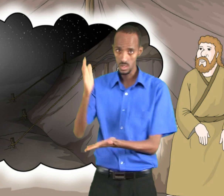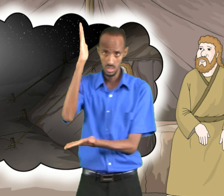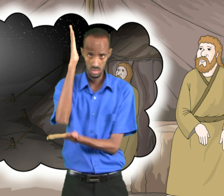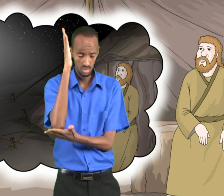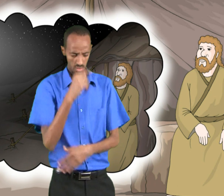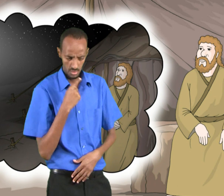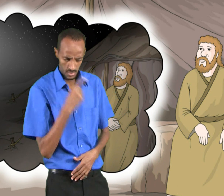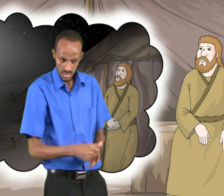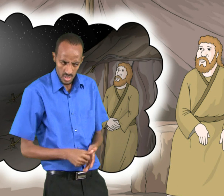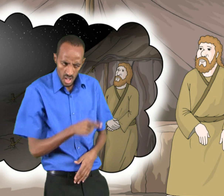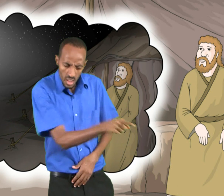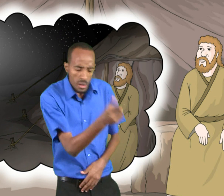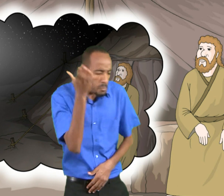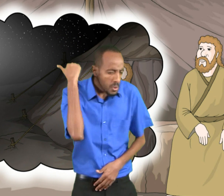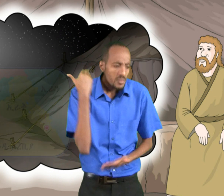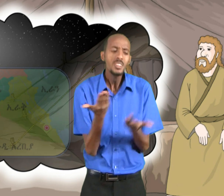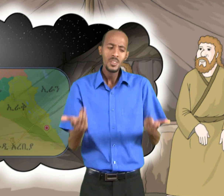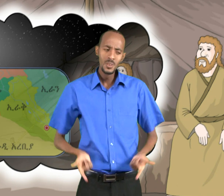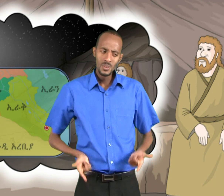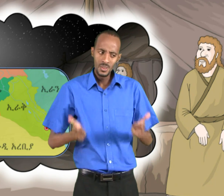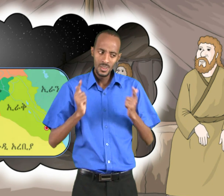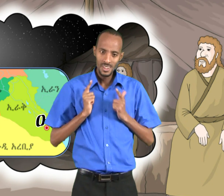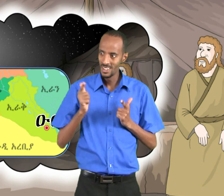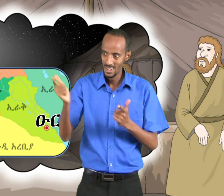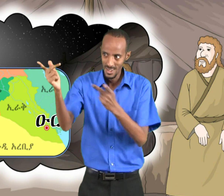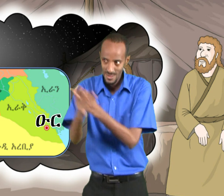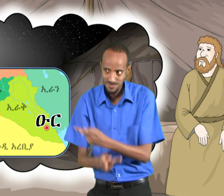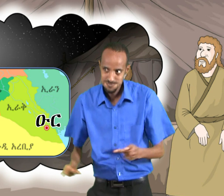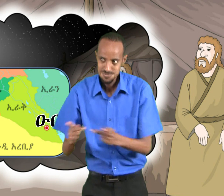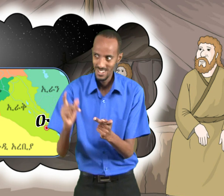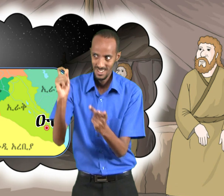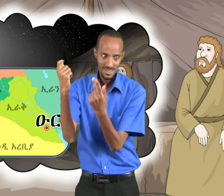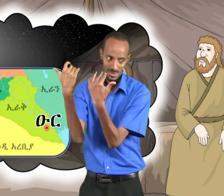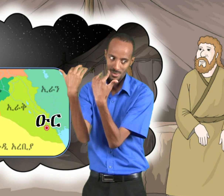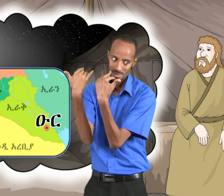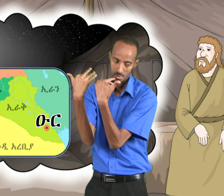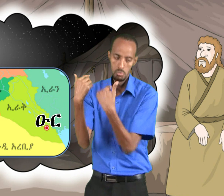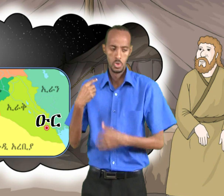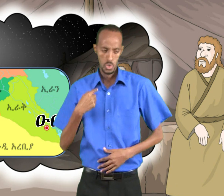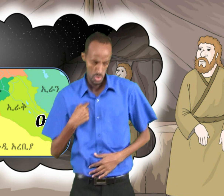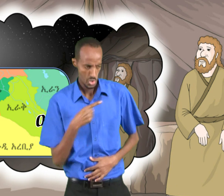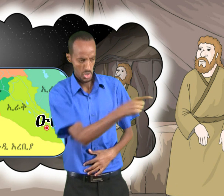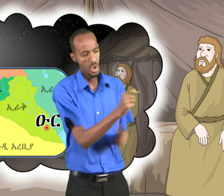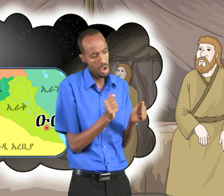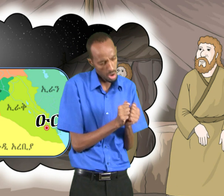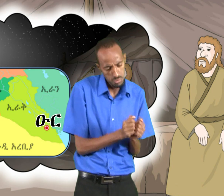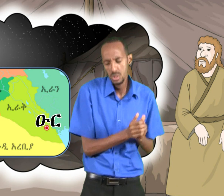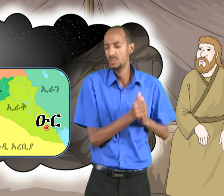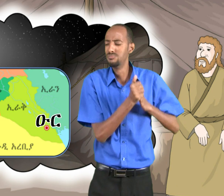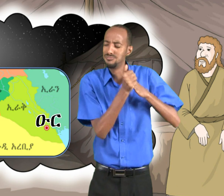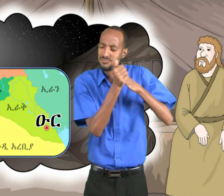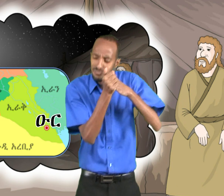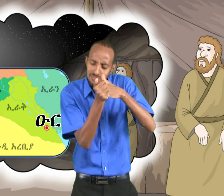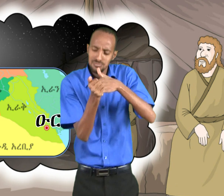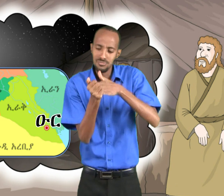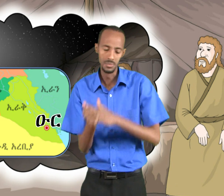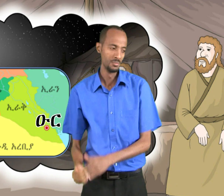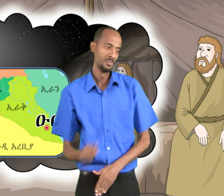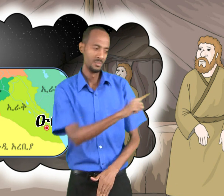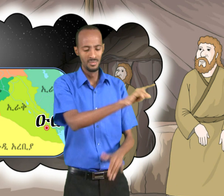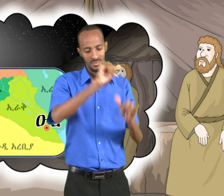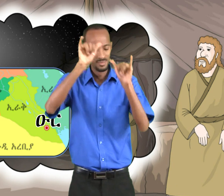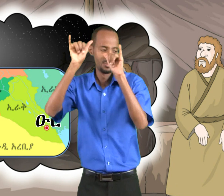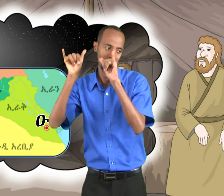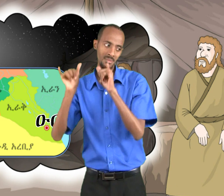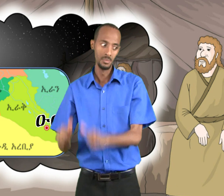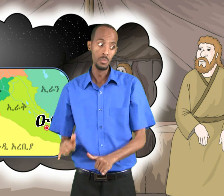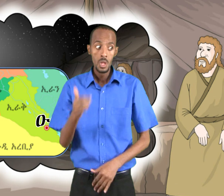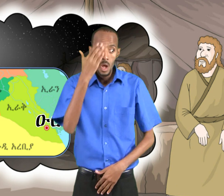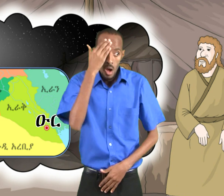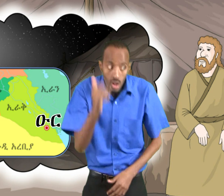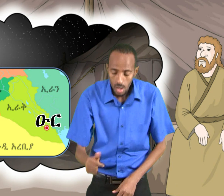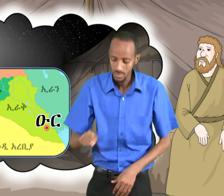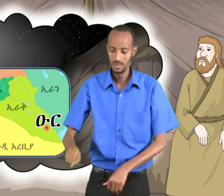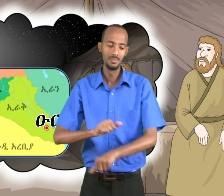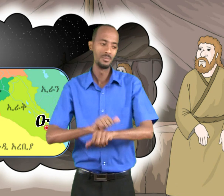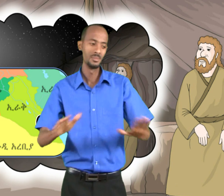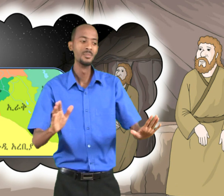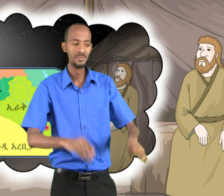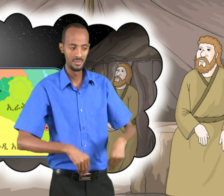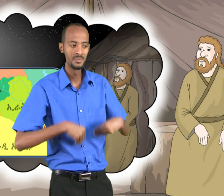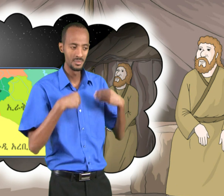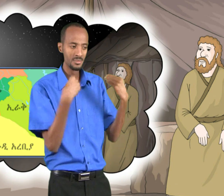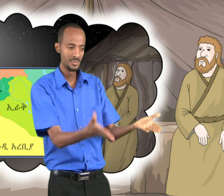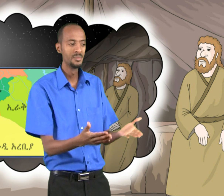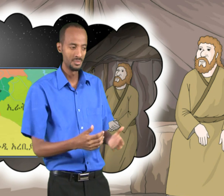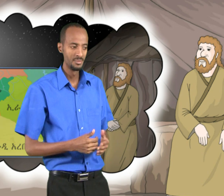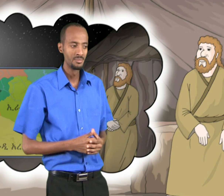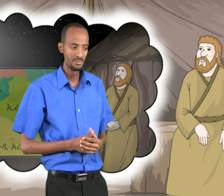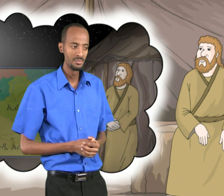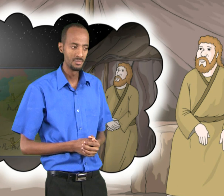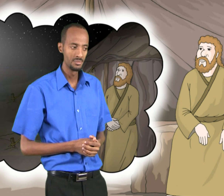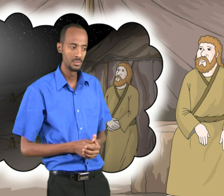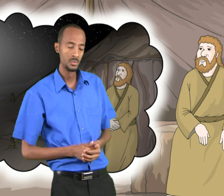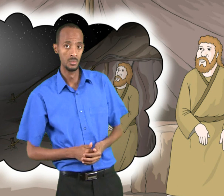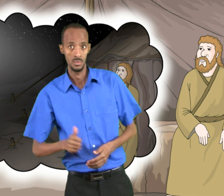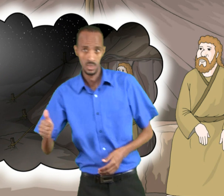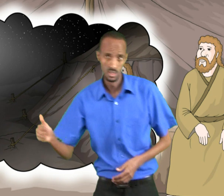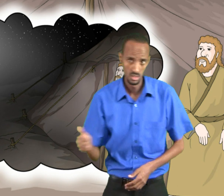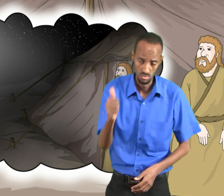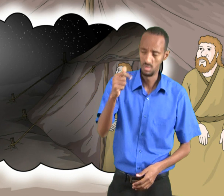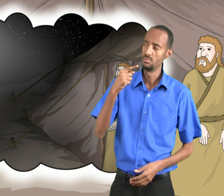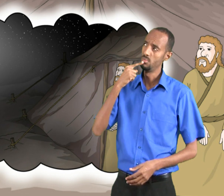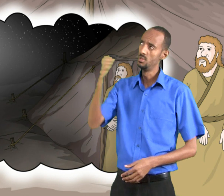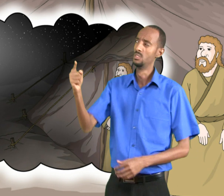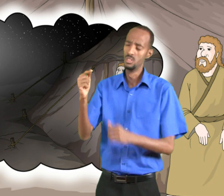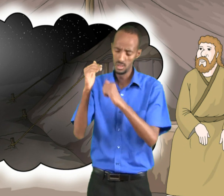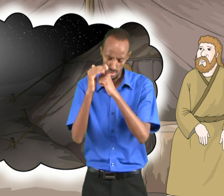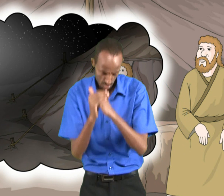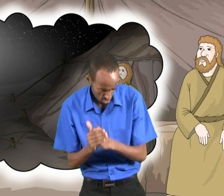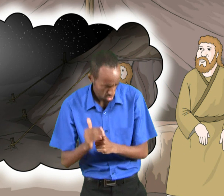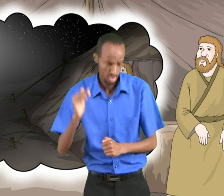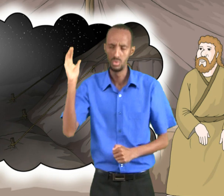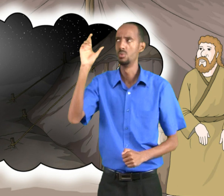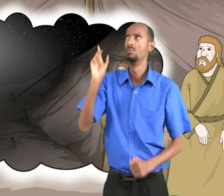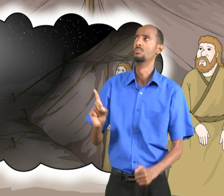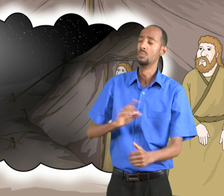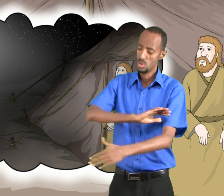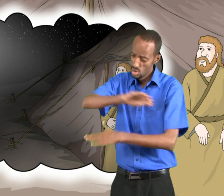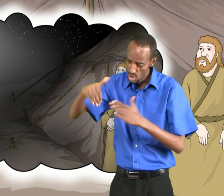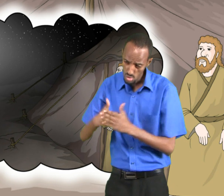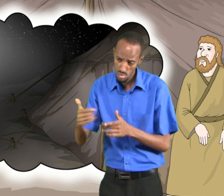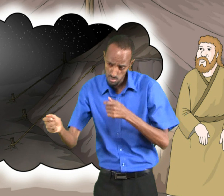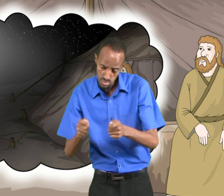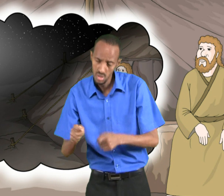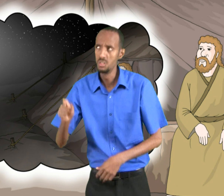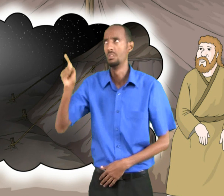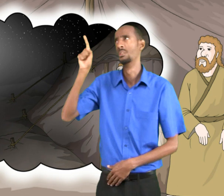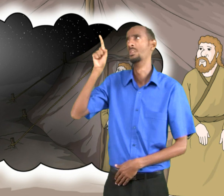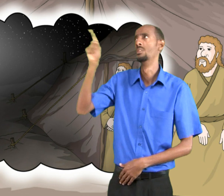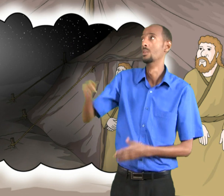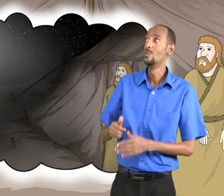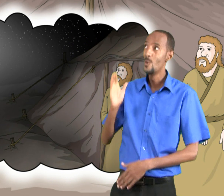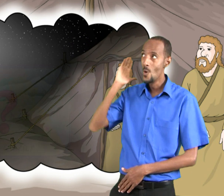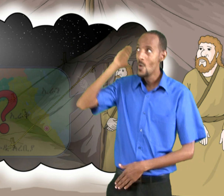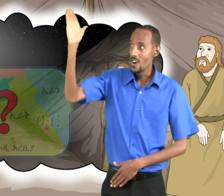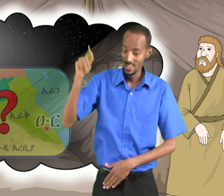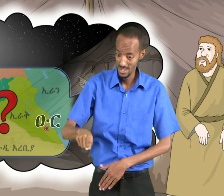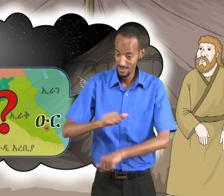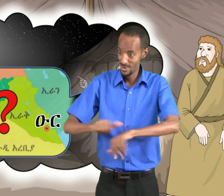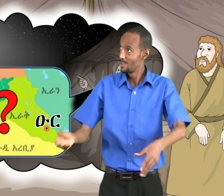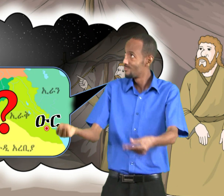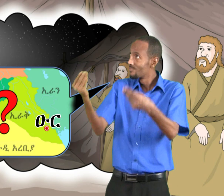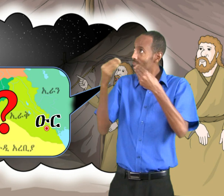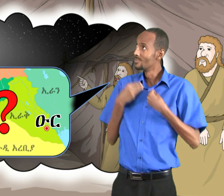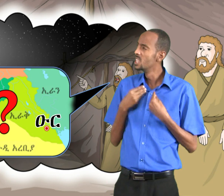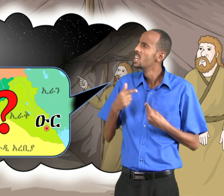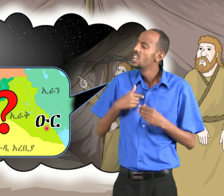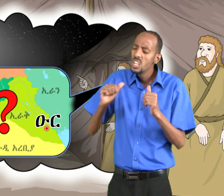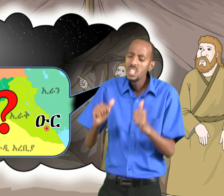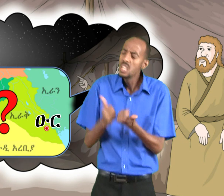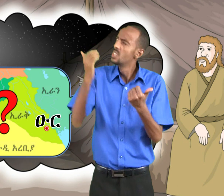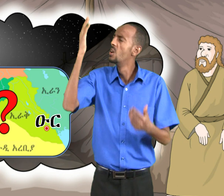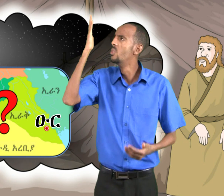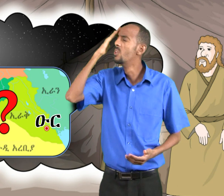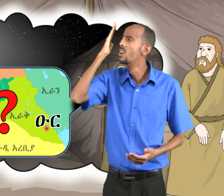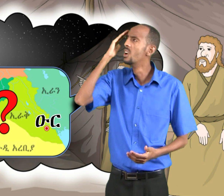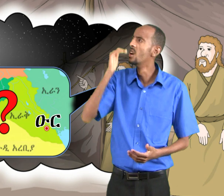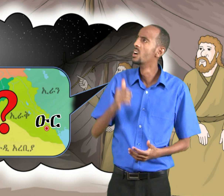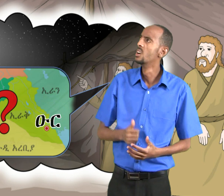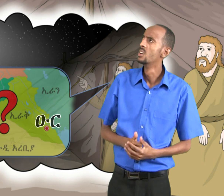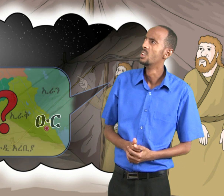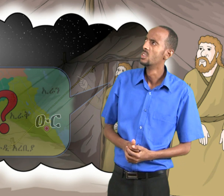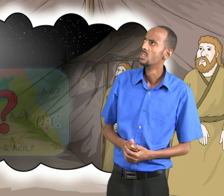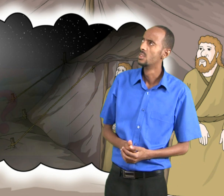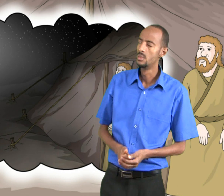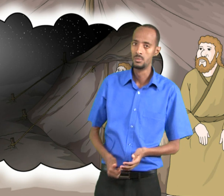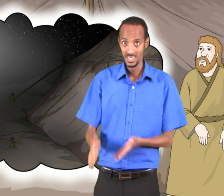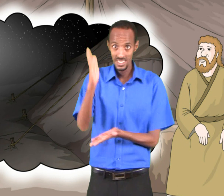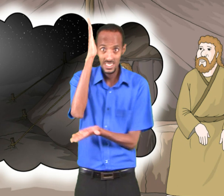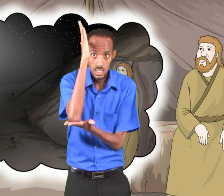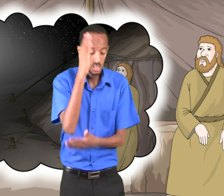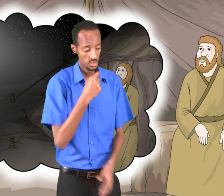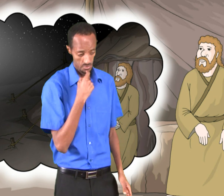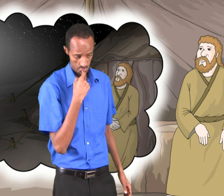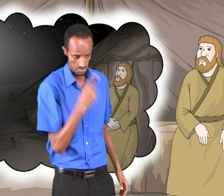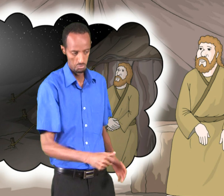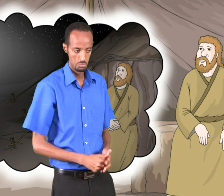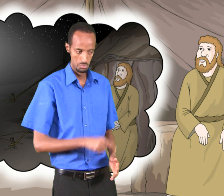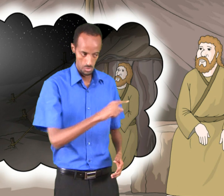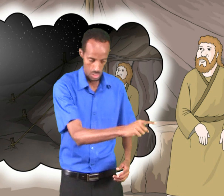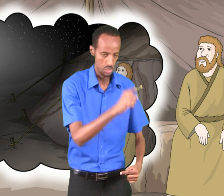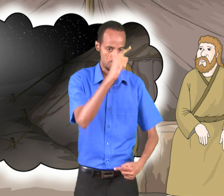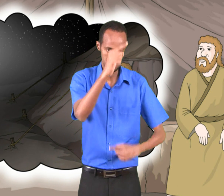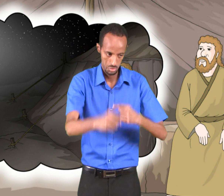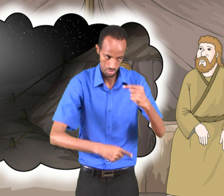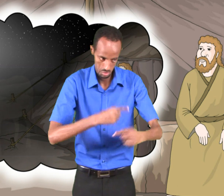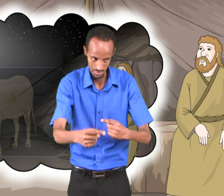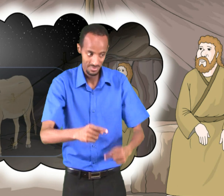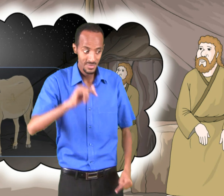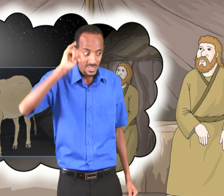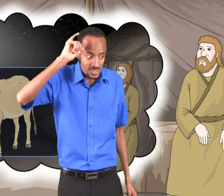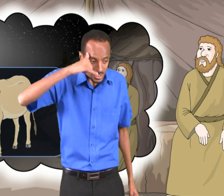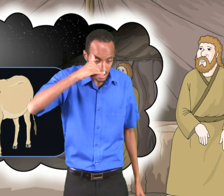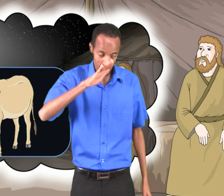The LORD also told him, “I am the LORD, who brought you out of Ur of the Chaldeans to give you this land to possess.” But Abram replied, “Lord GOD, how can I know that I will possess it?”